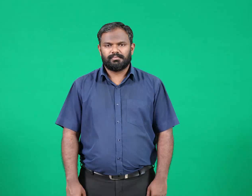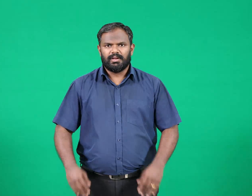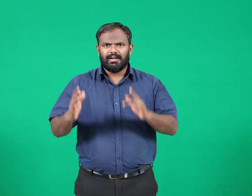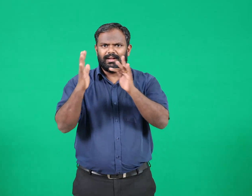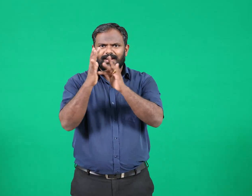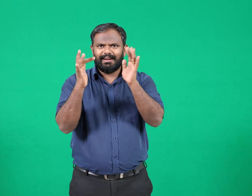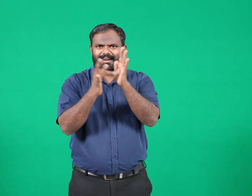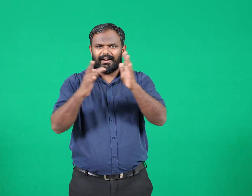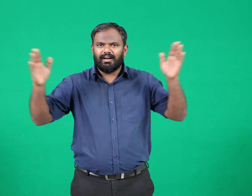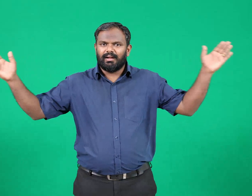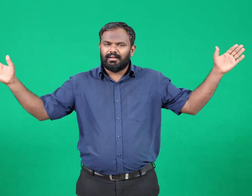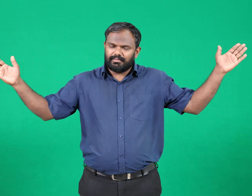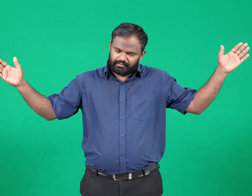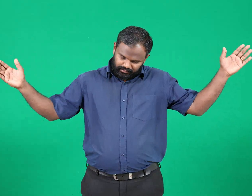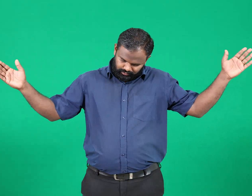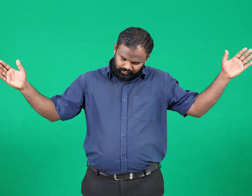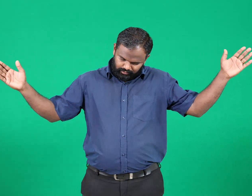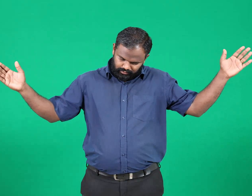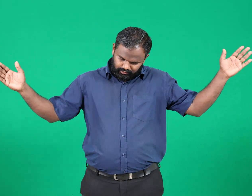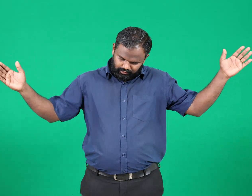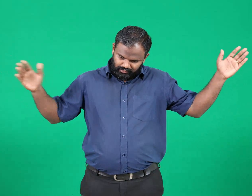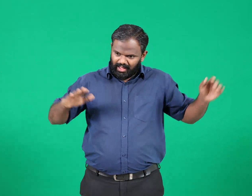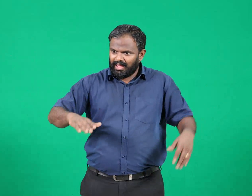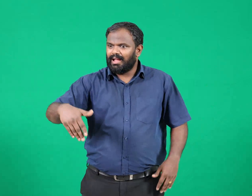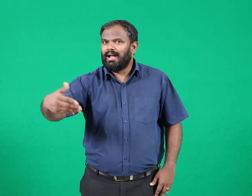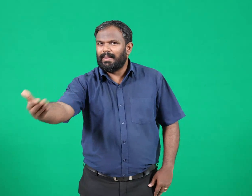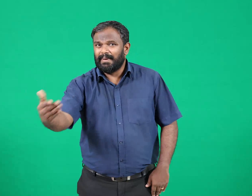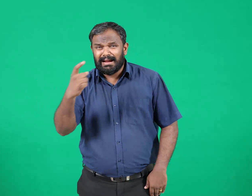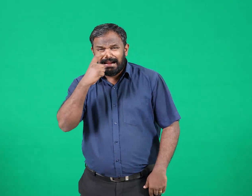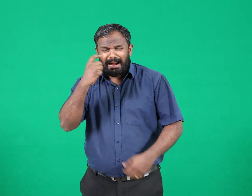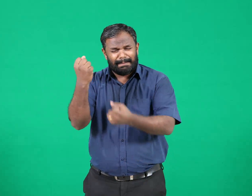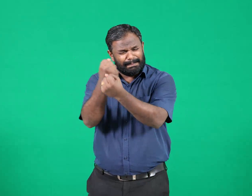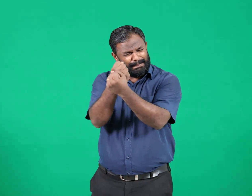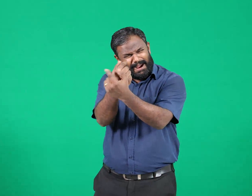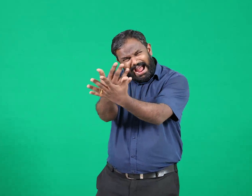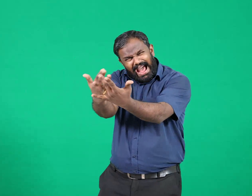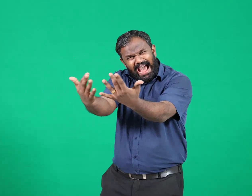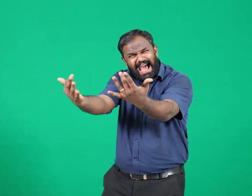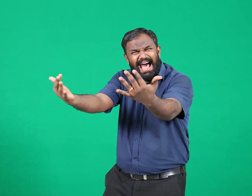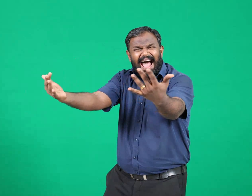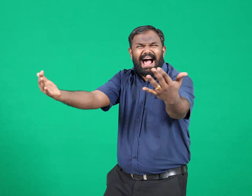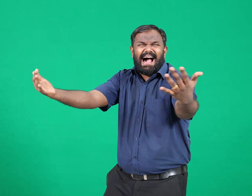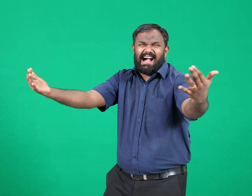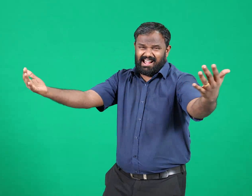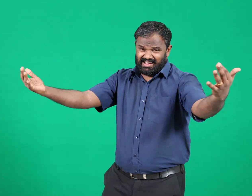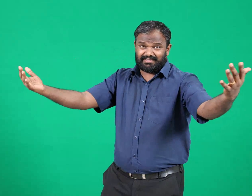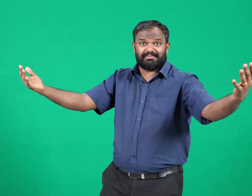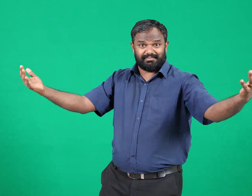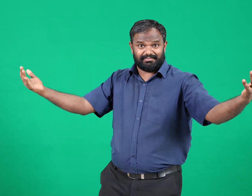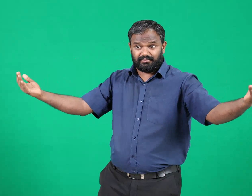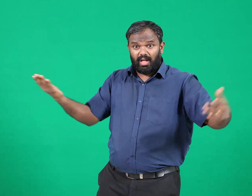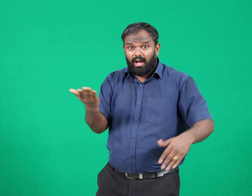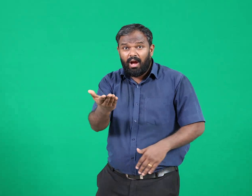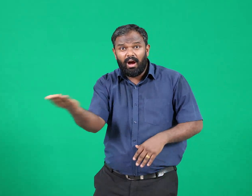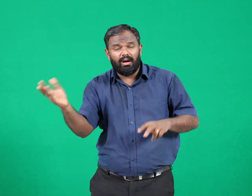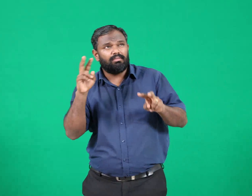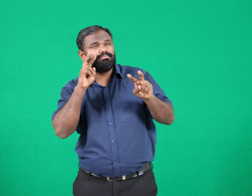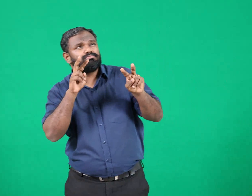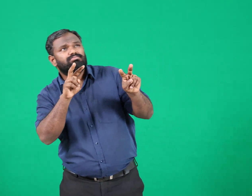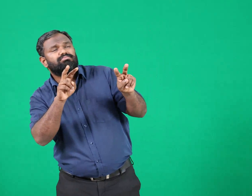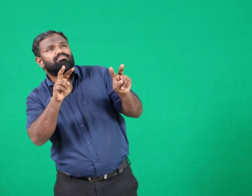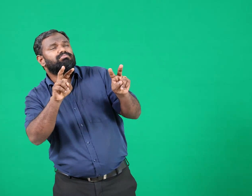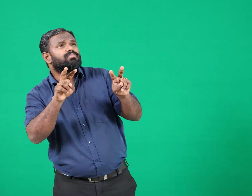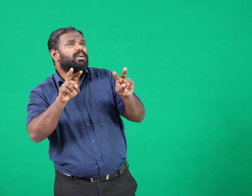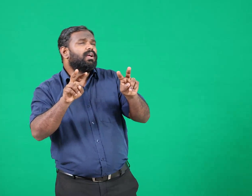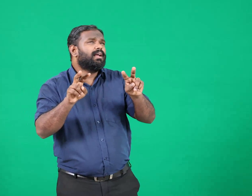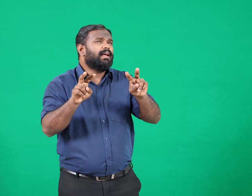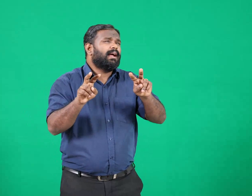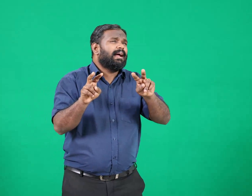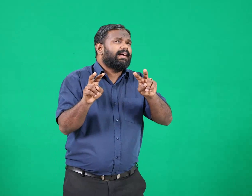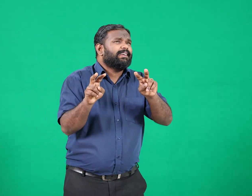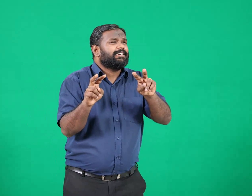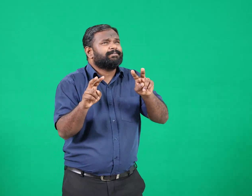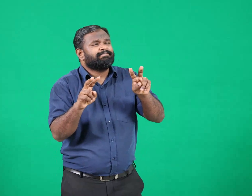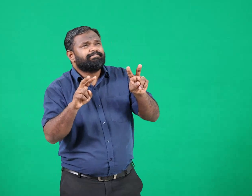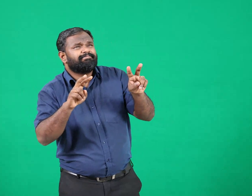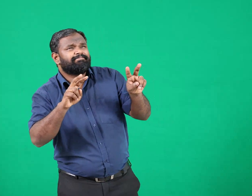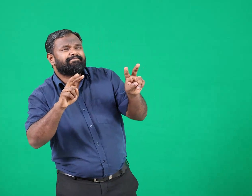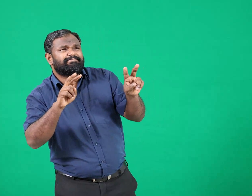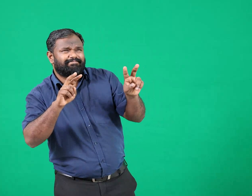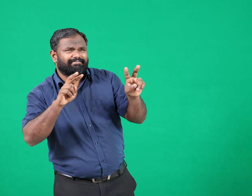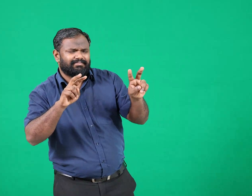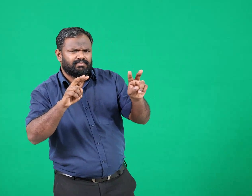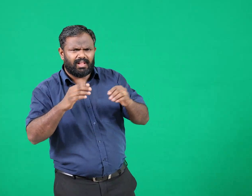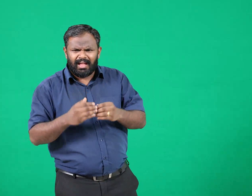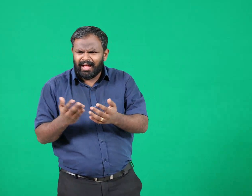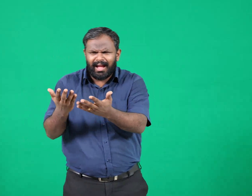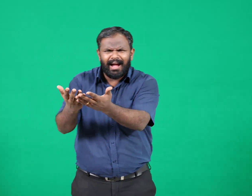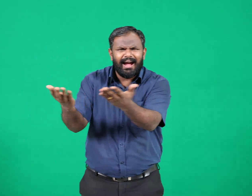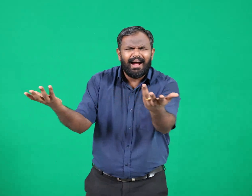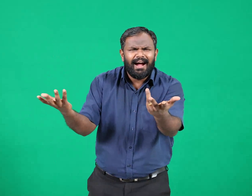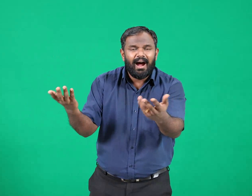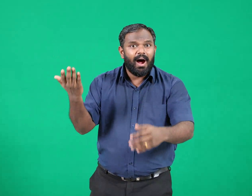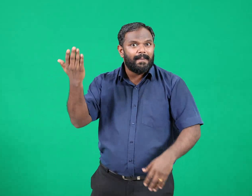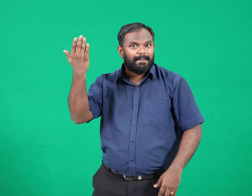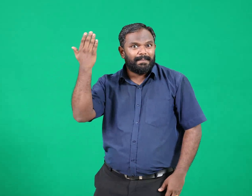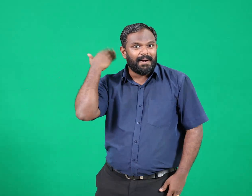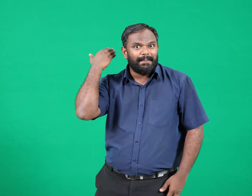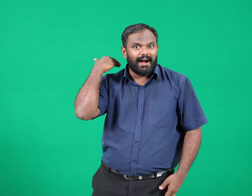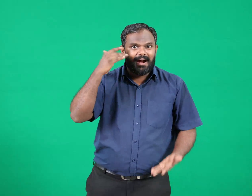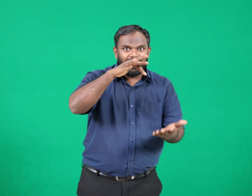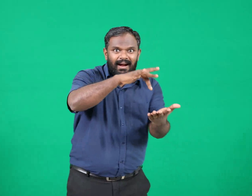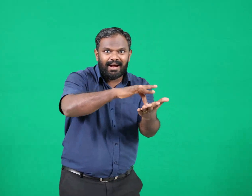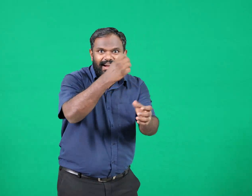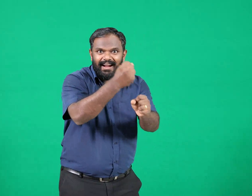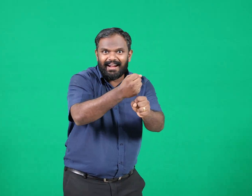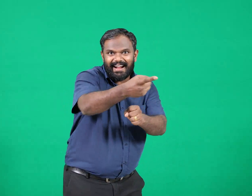And many women were there, watching from a distance.